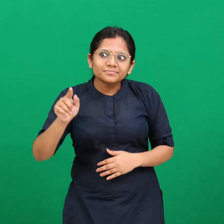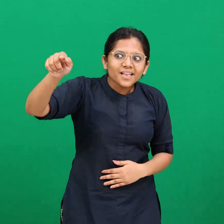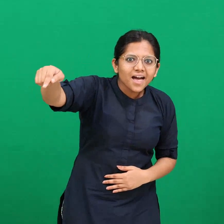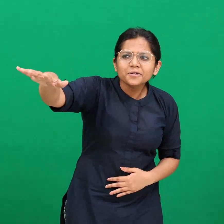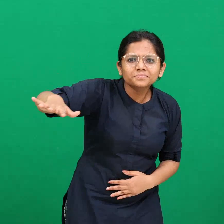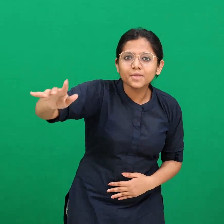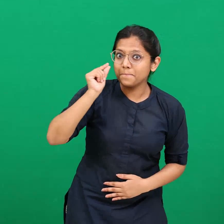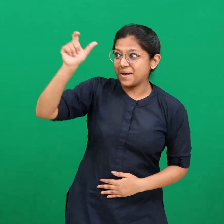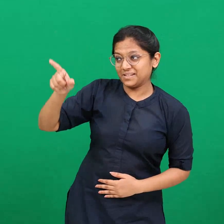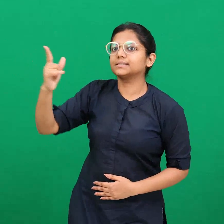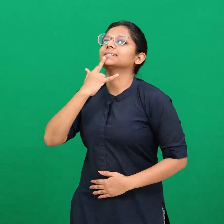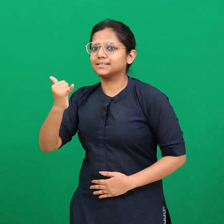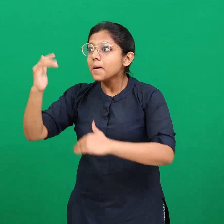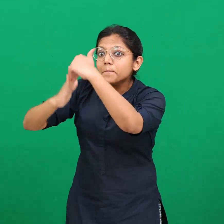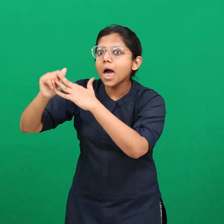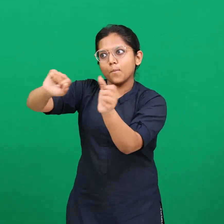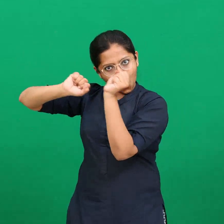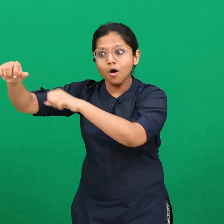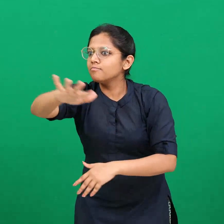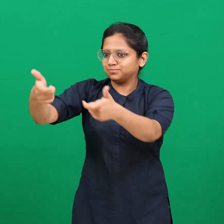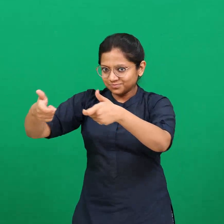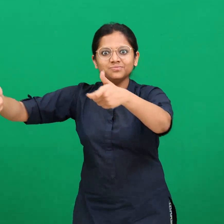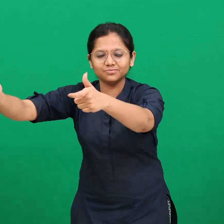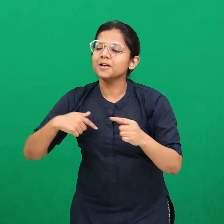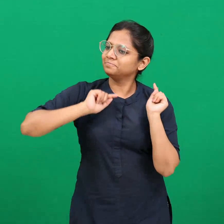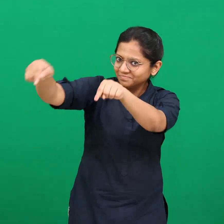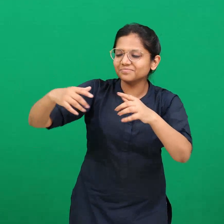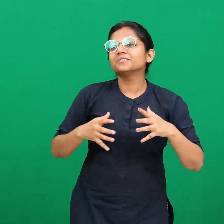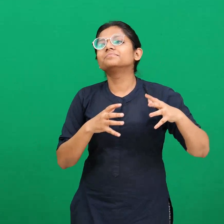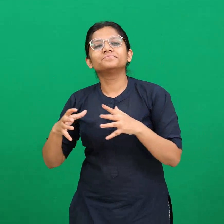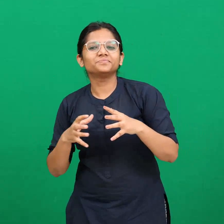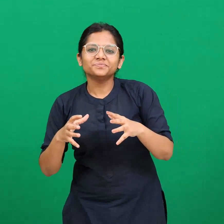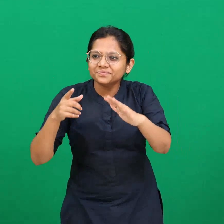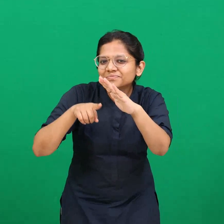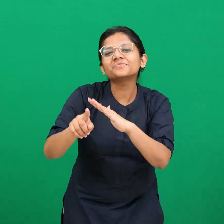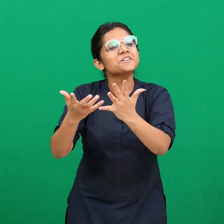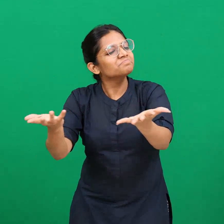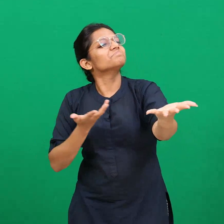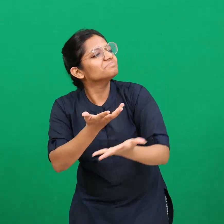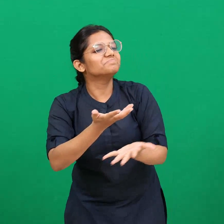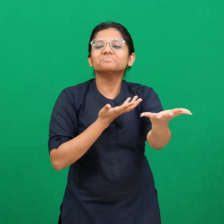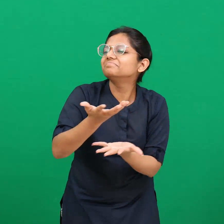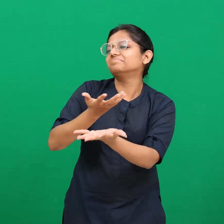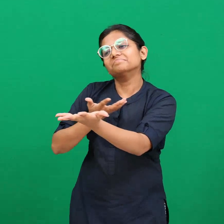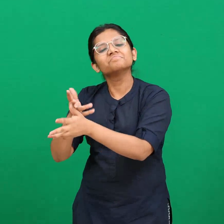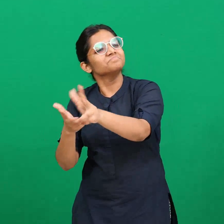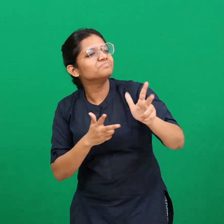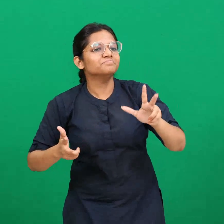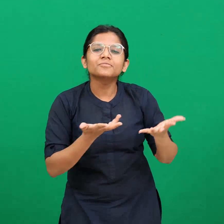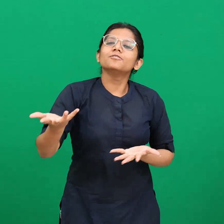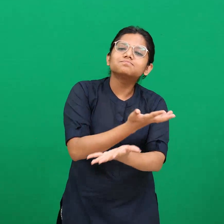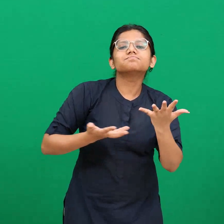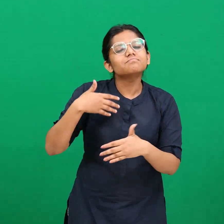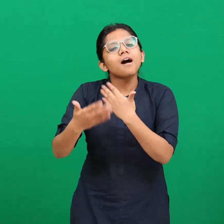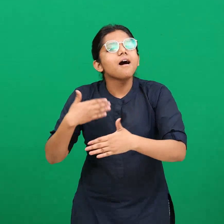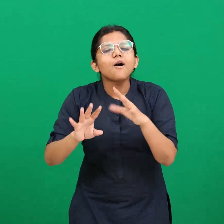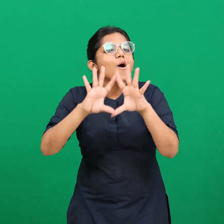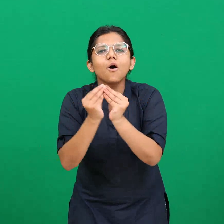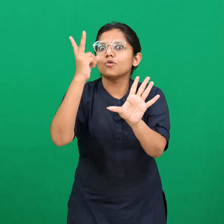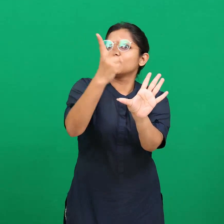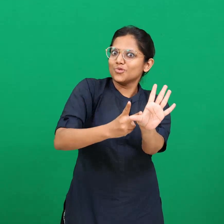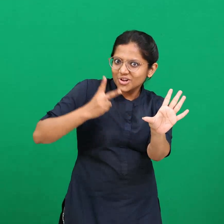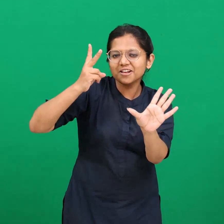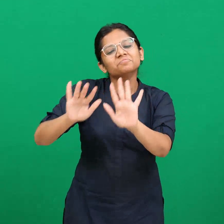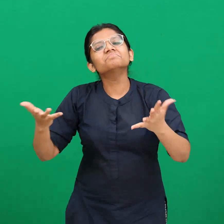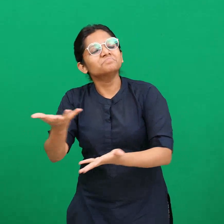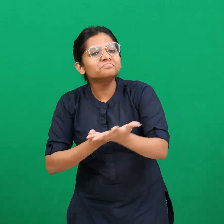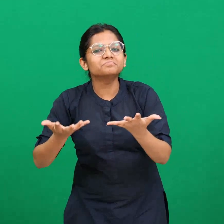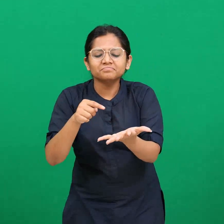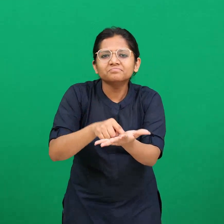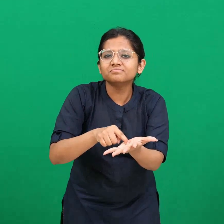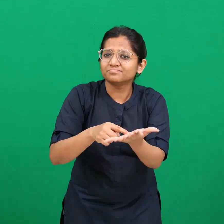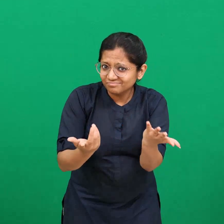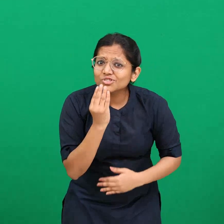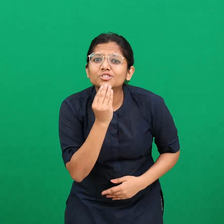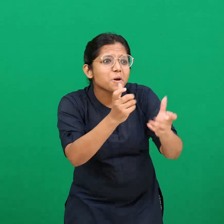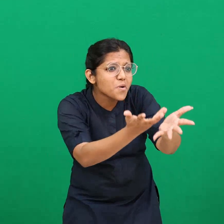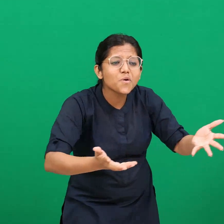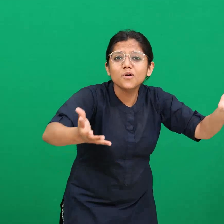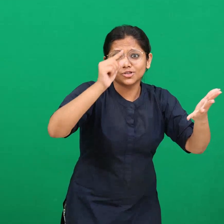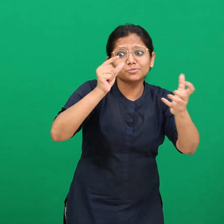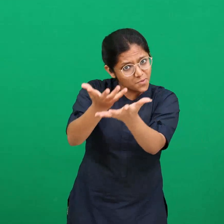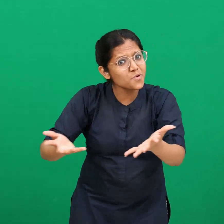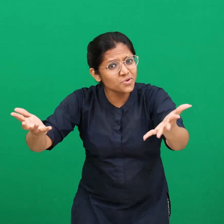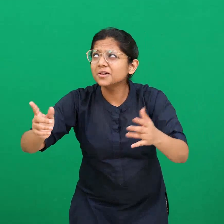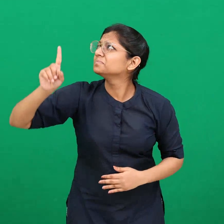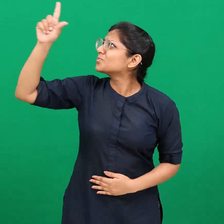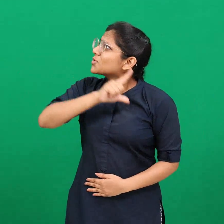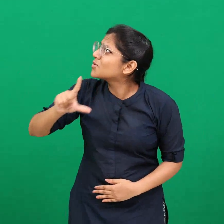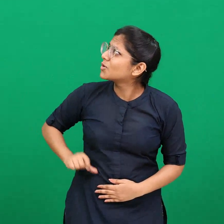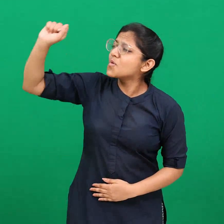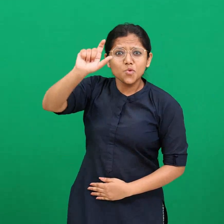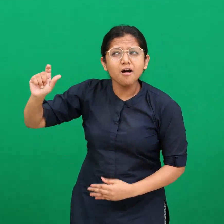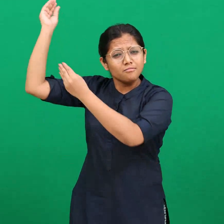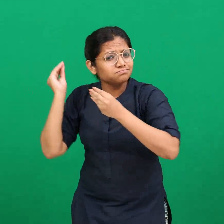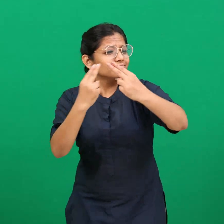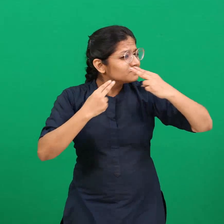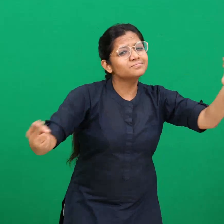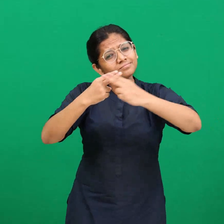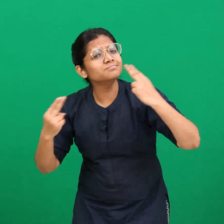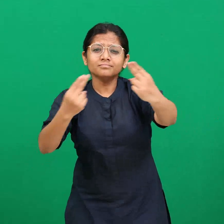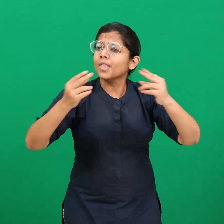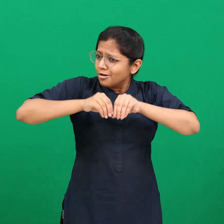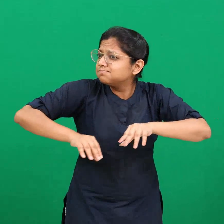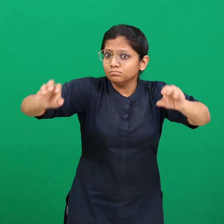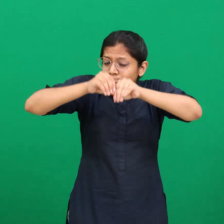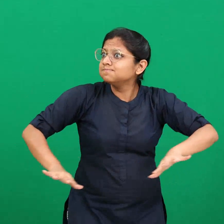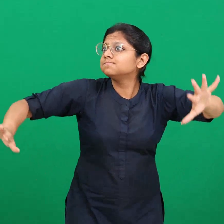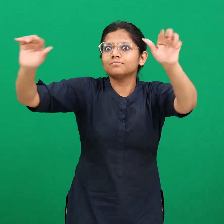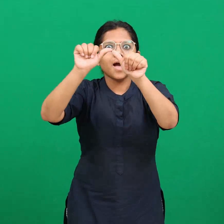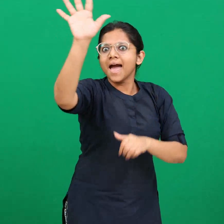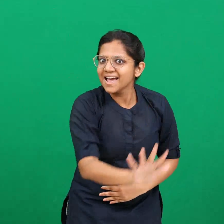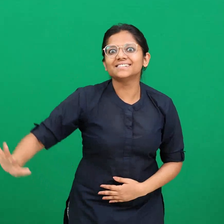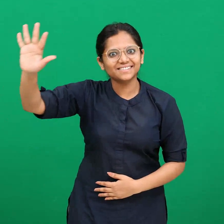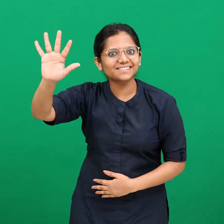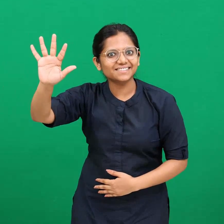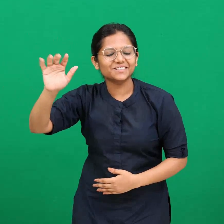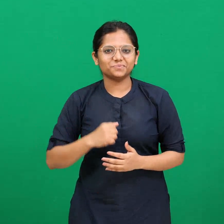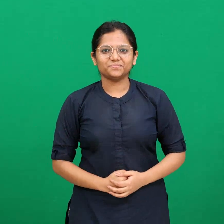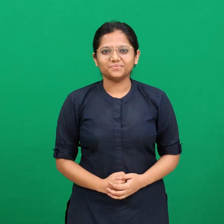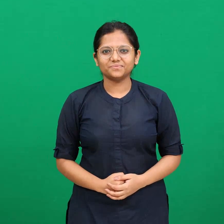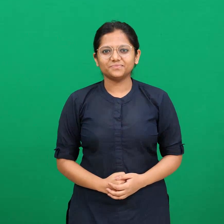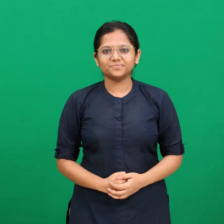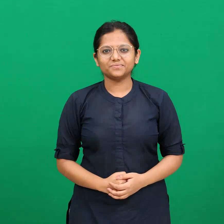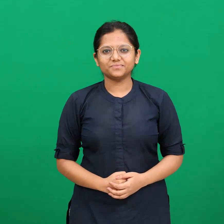This continued for two years, so that everyone who lived in the province of Asia, Jews and Greeks alike, heard the word of the Lord.